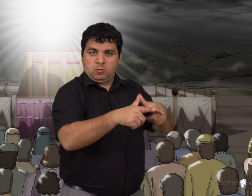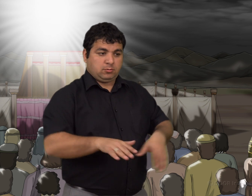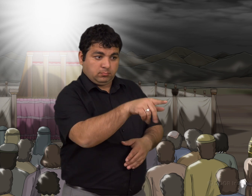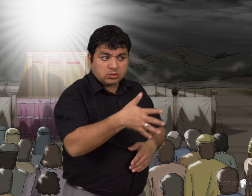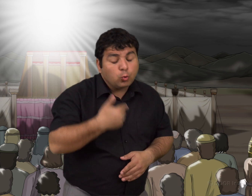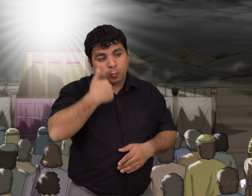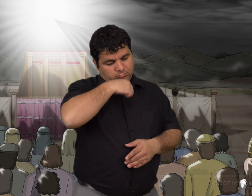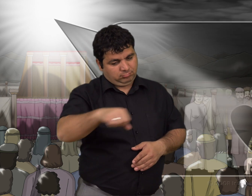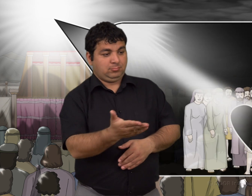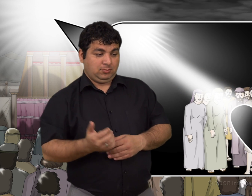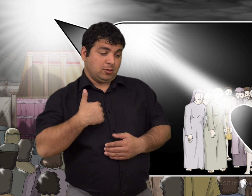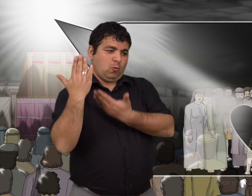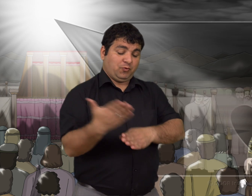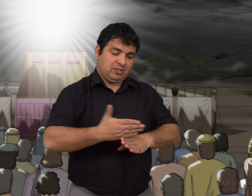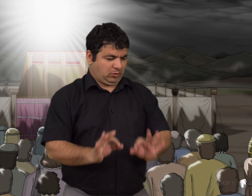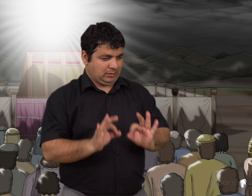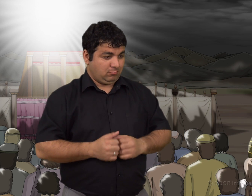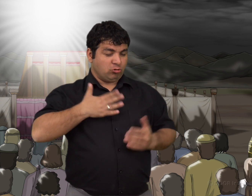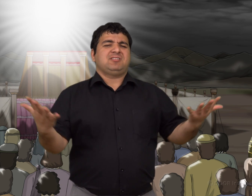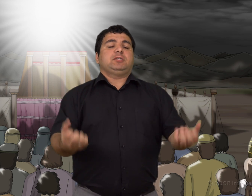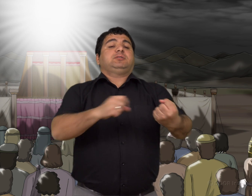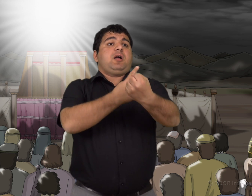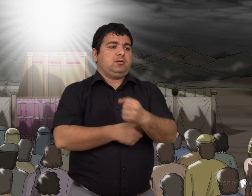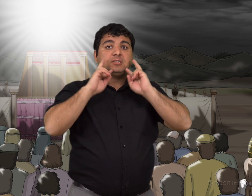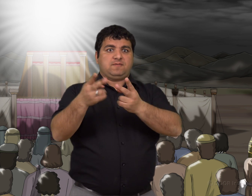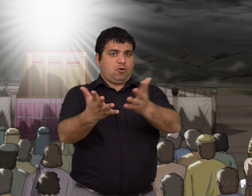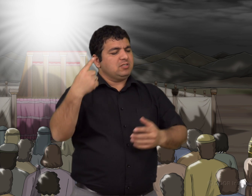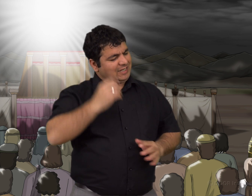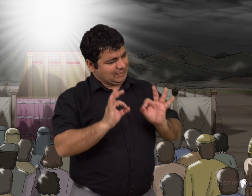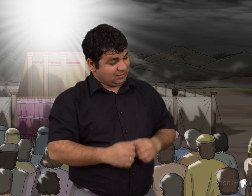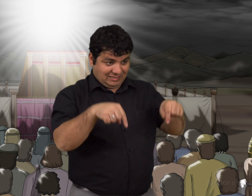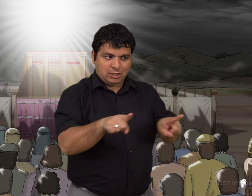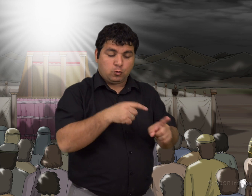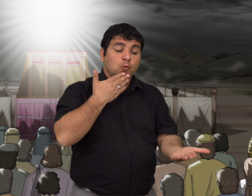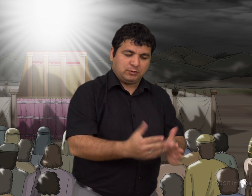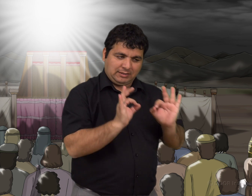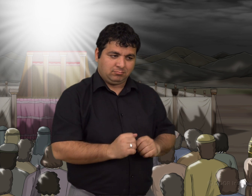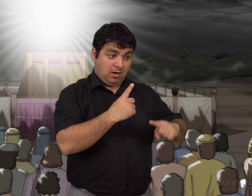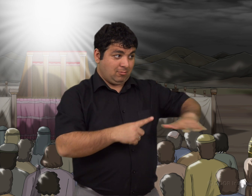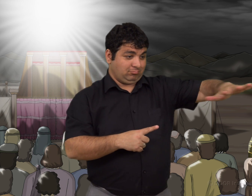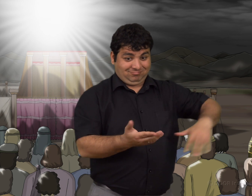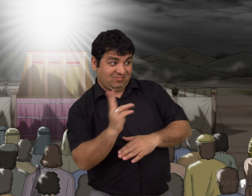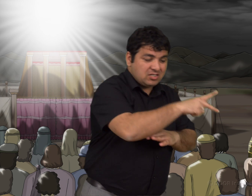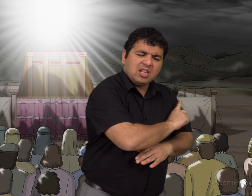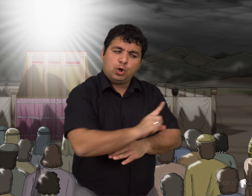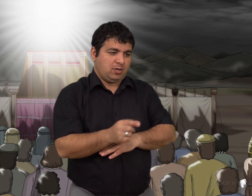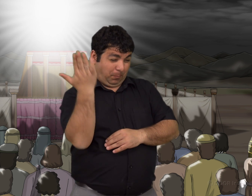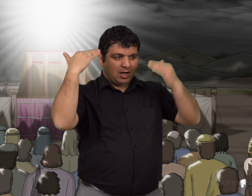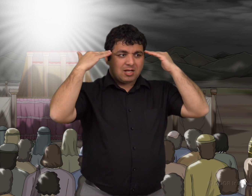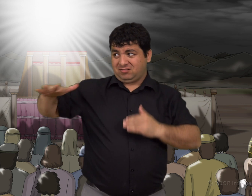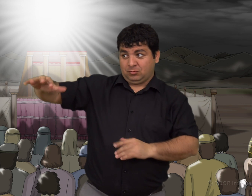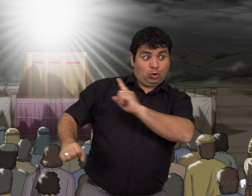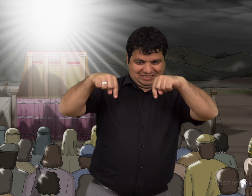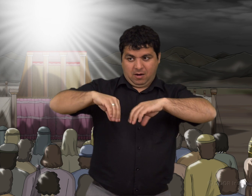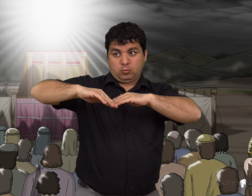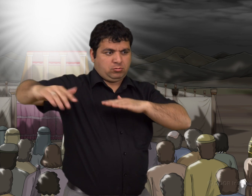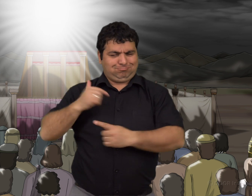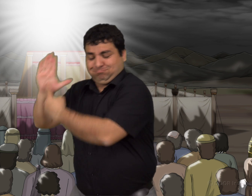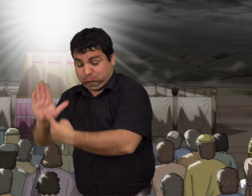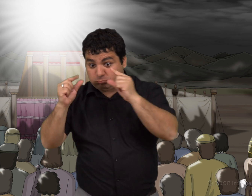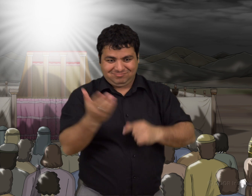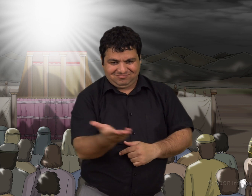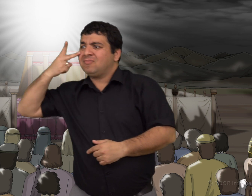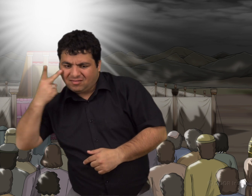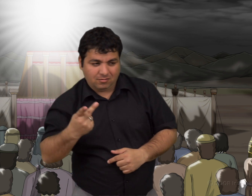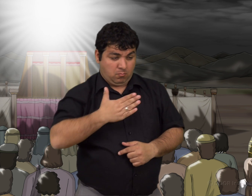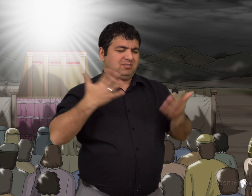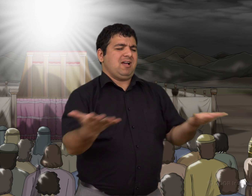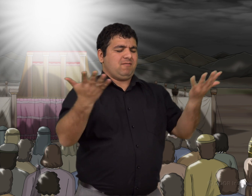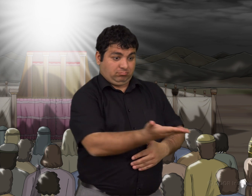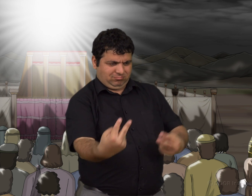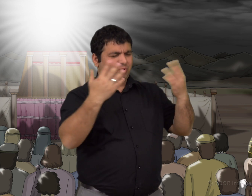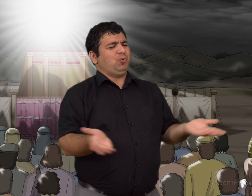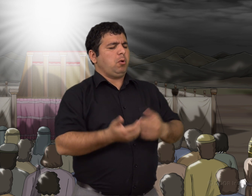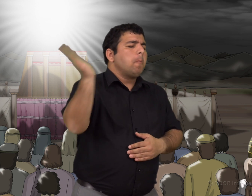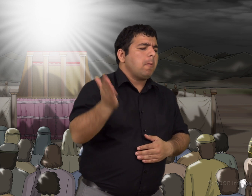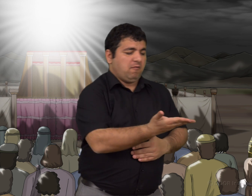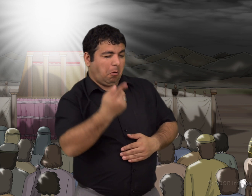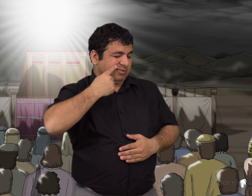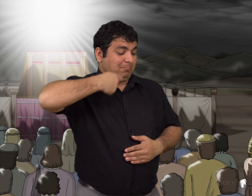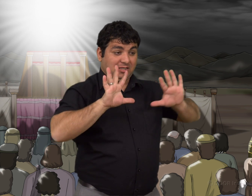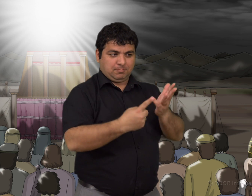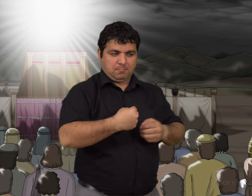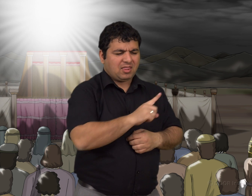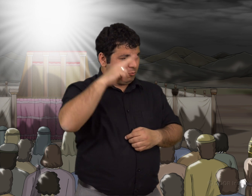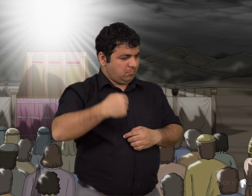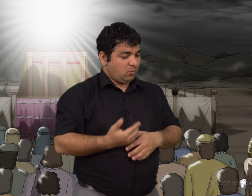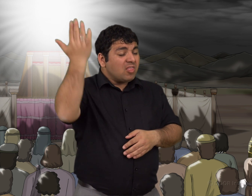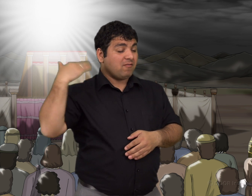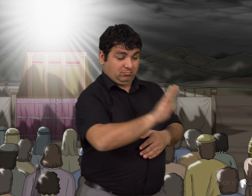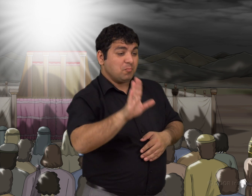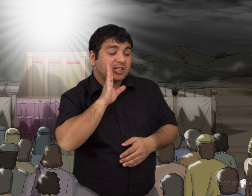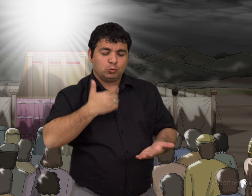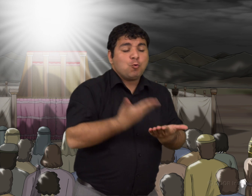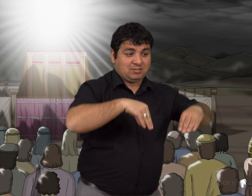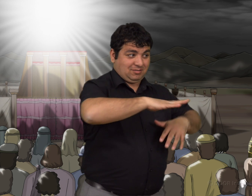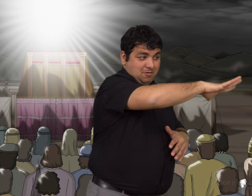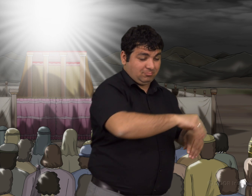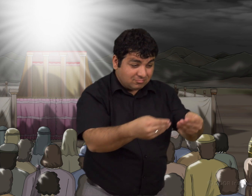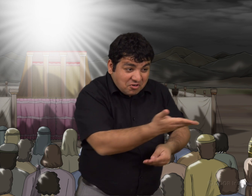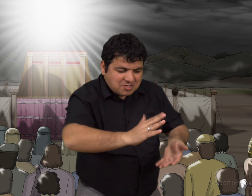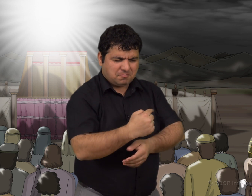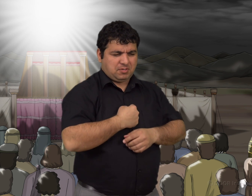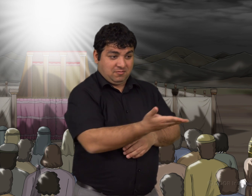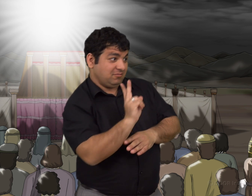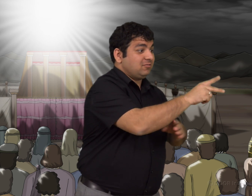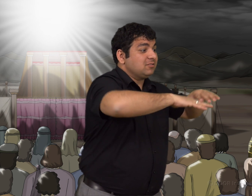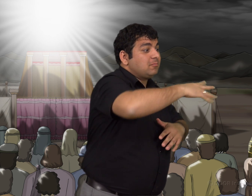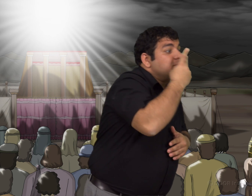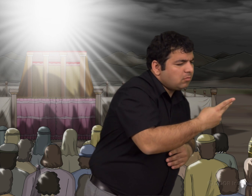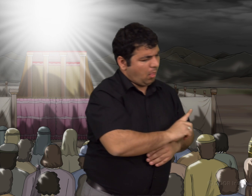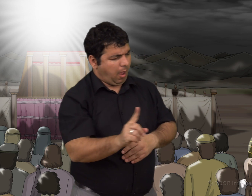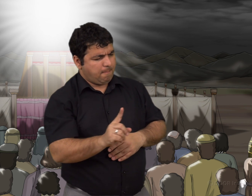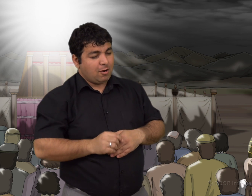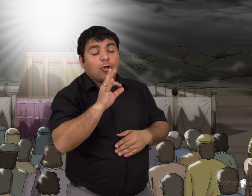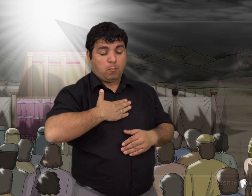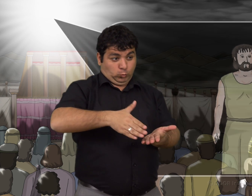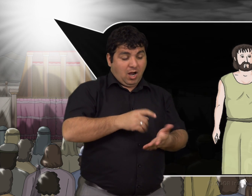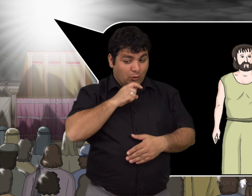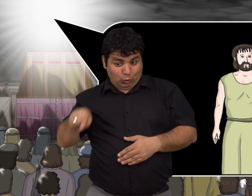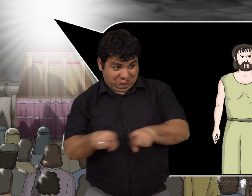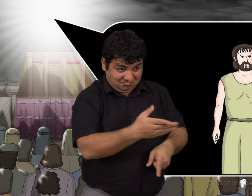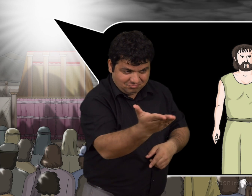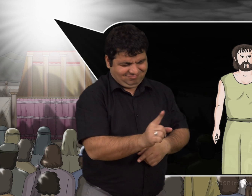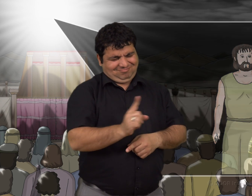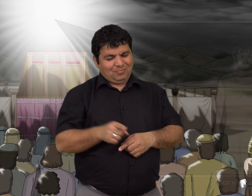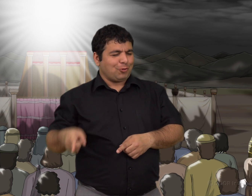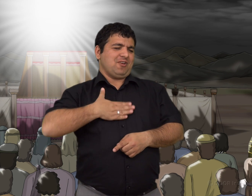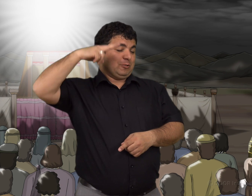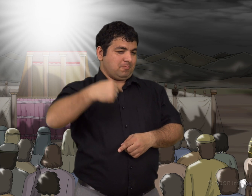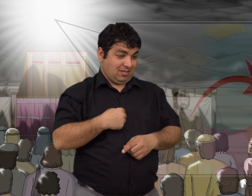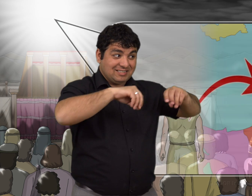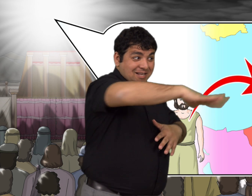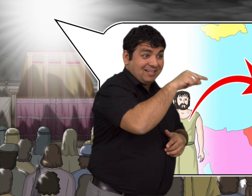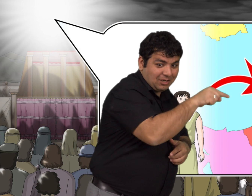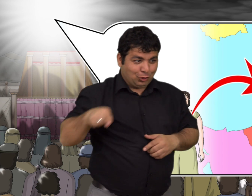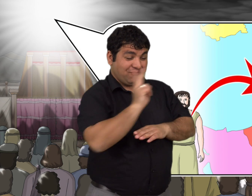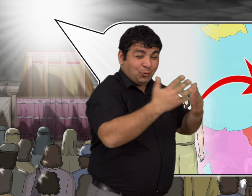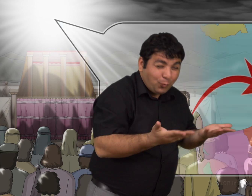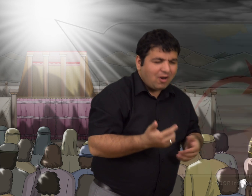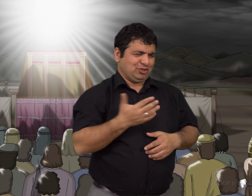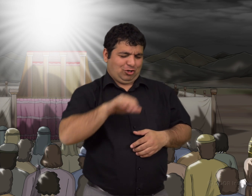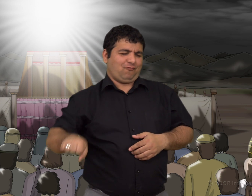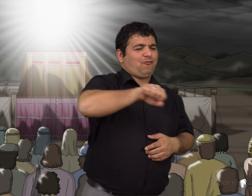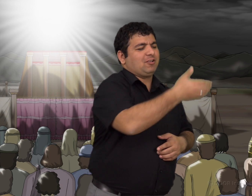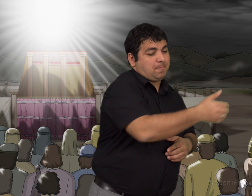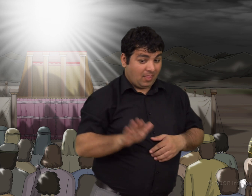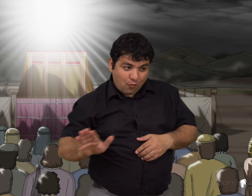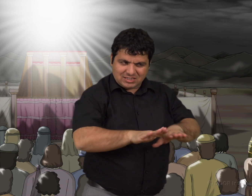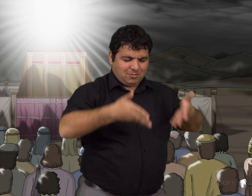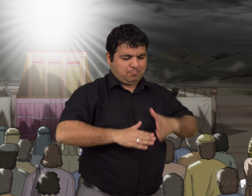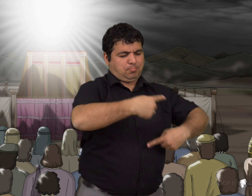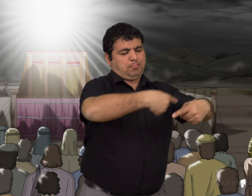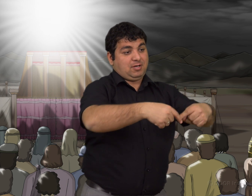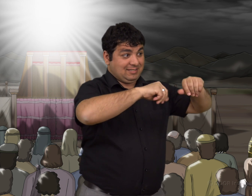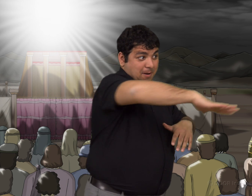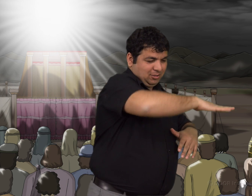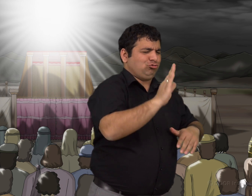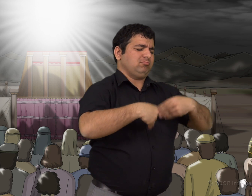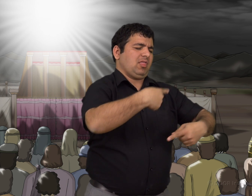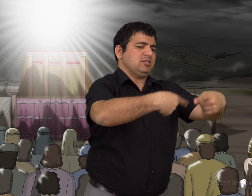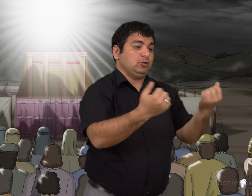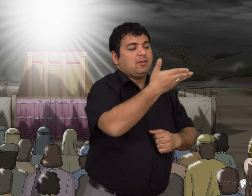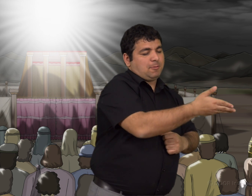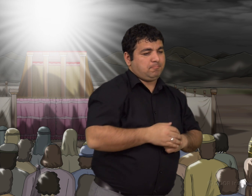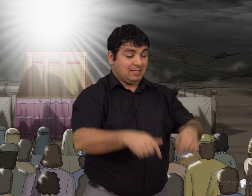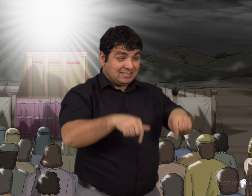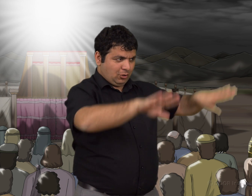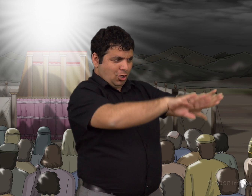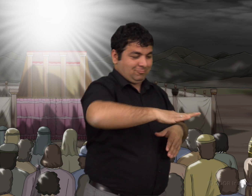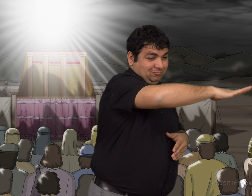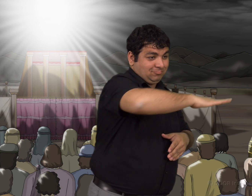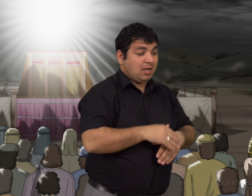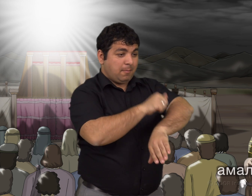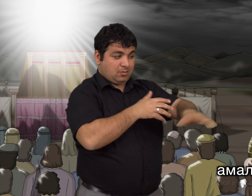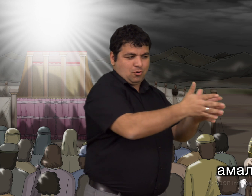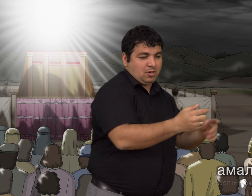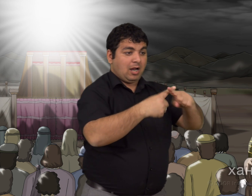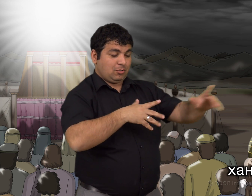But because My servant Caleb has a different spirit and has followed Me wholeheartedly, I will bring him into the land he has entered, and his descendants will inherit it.